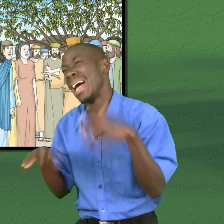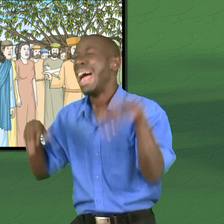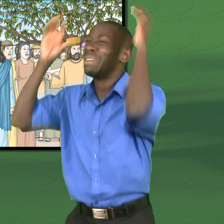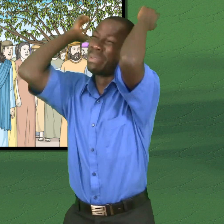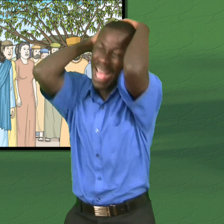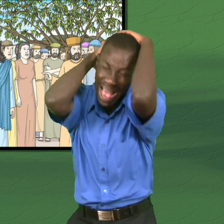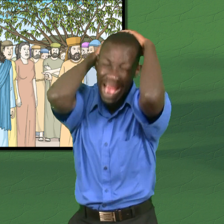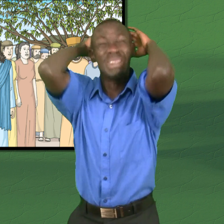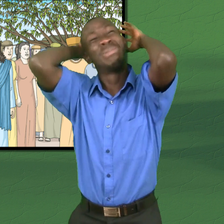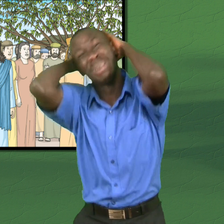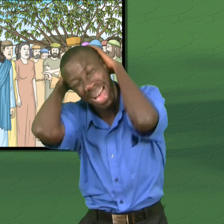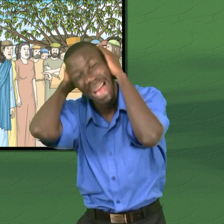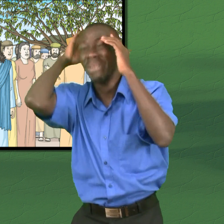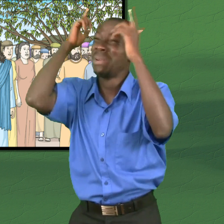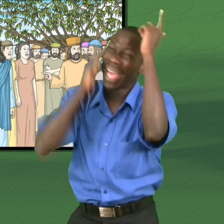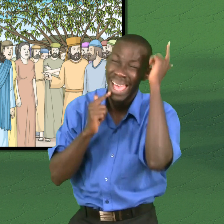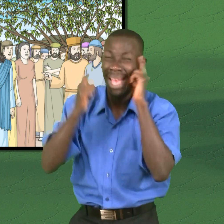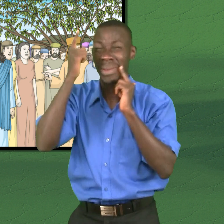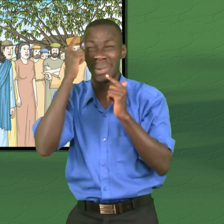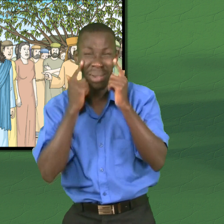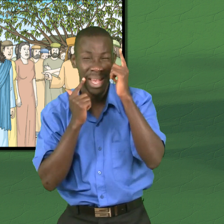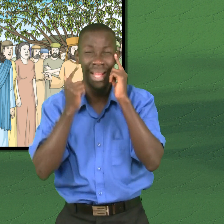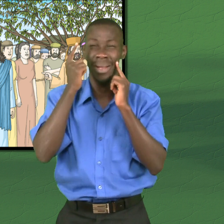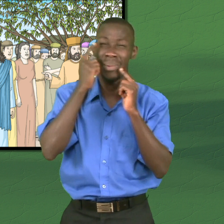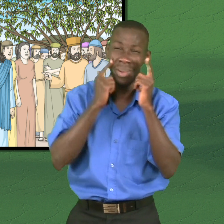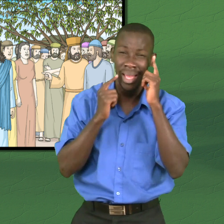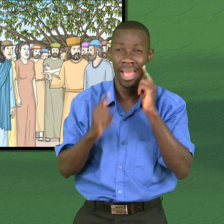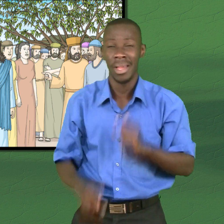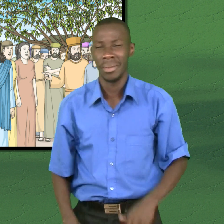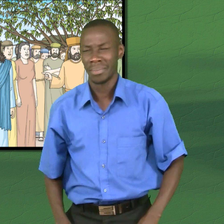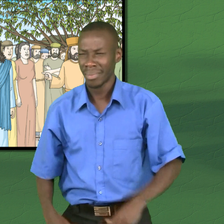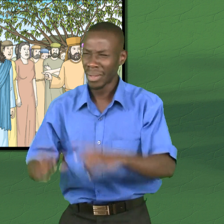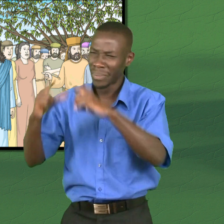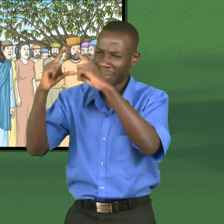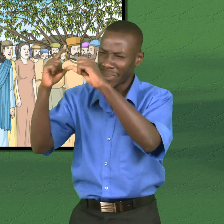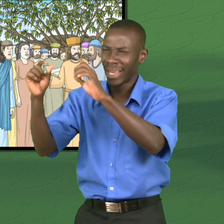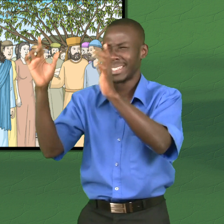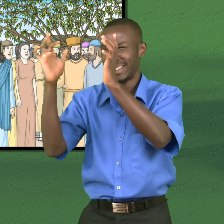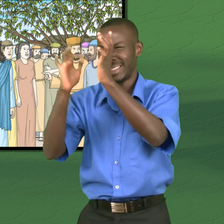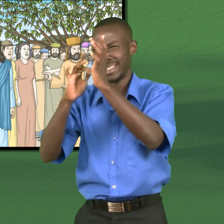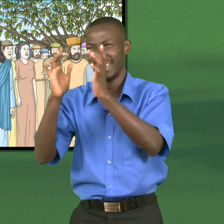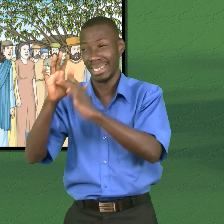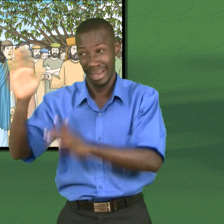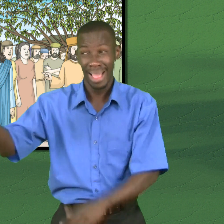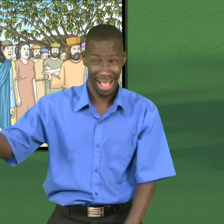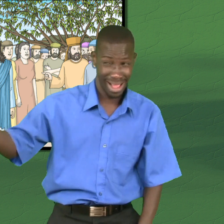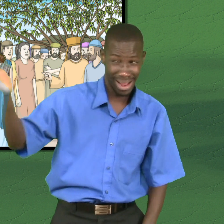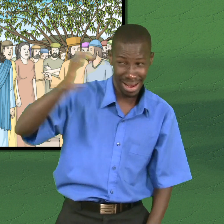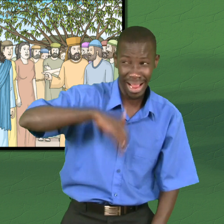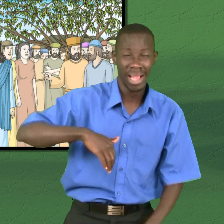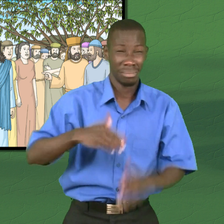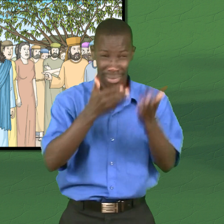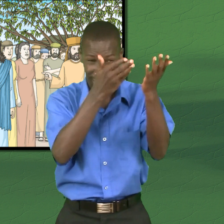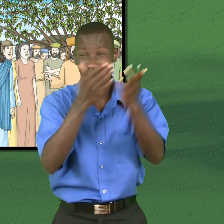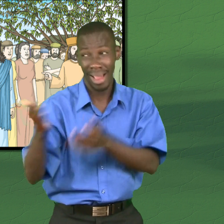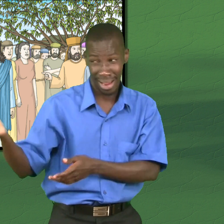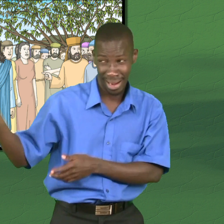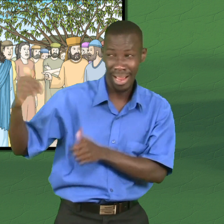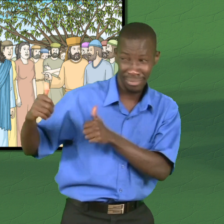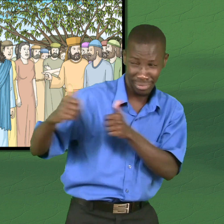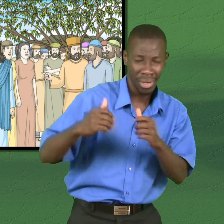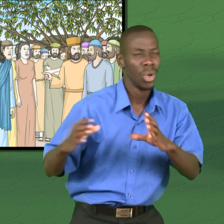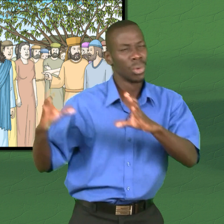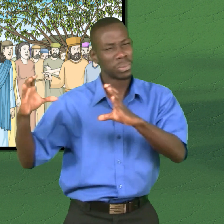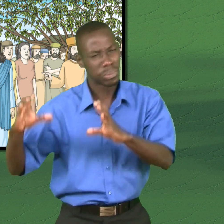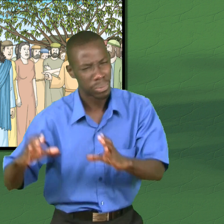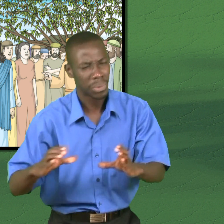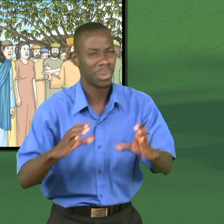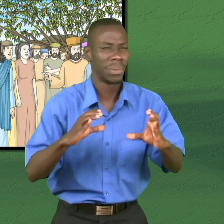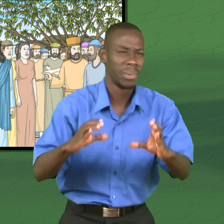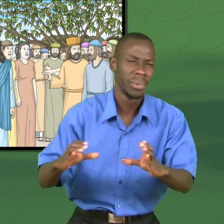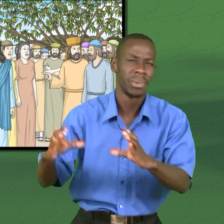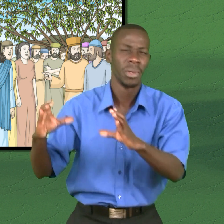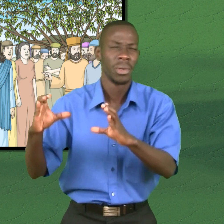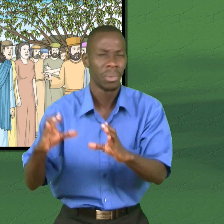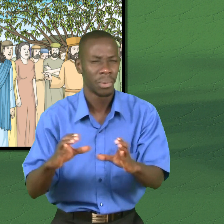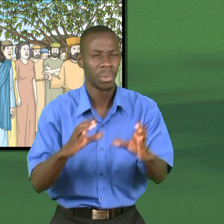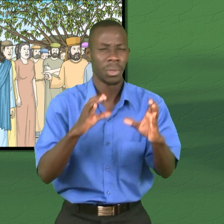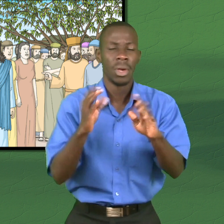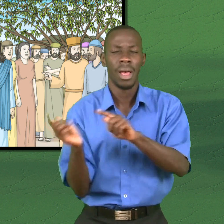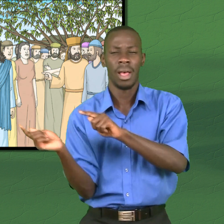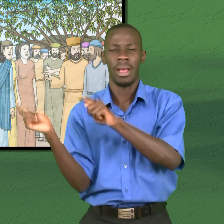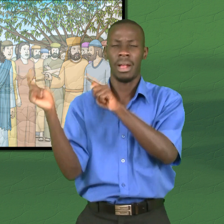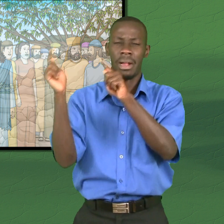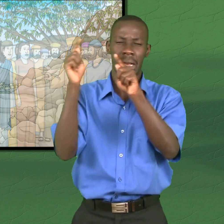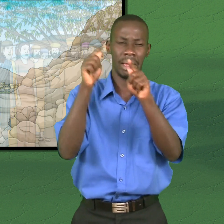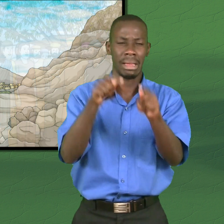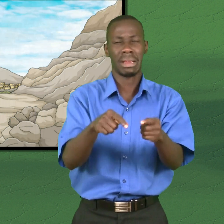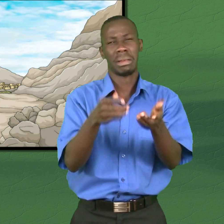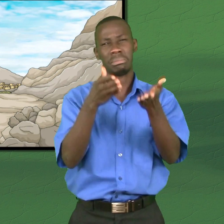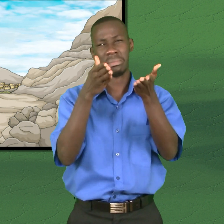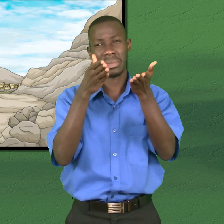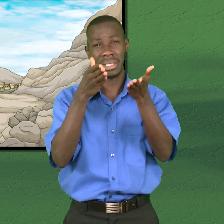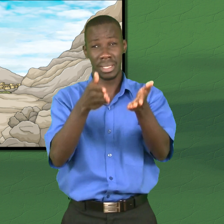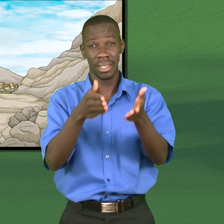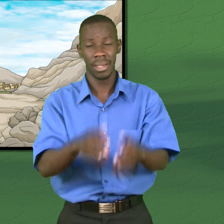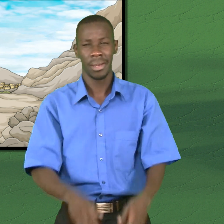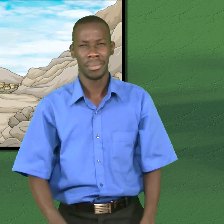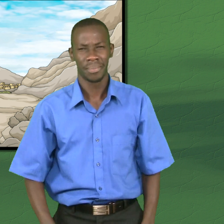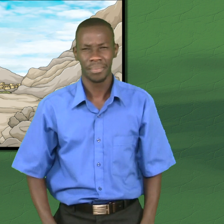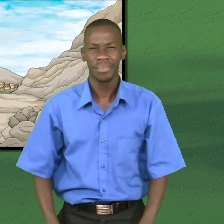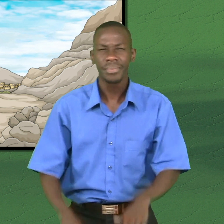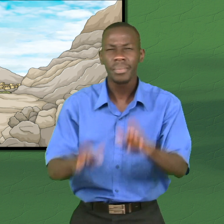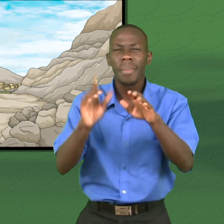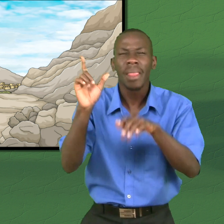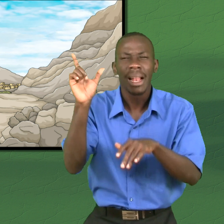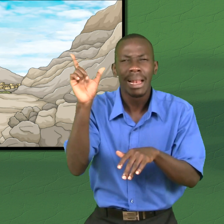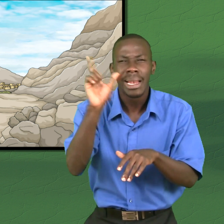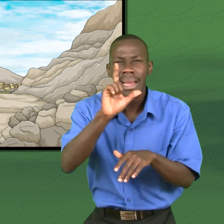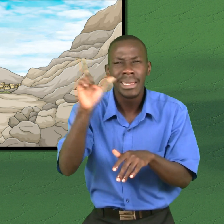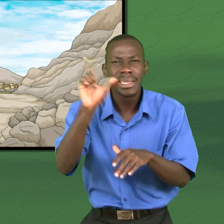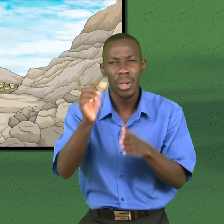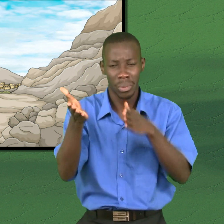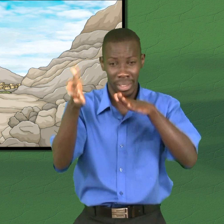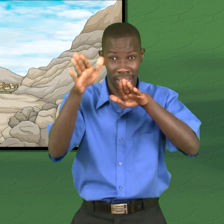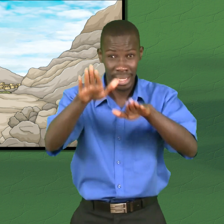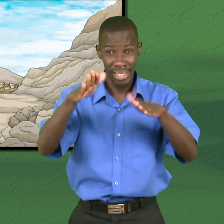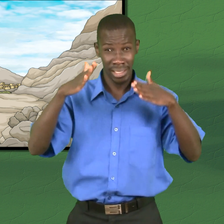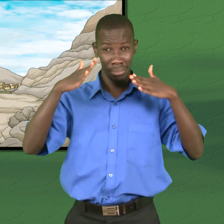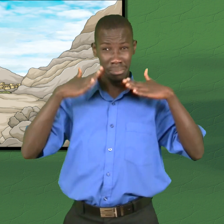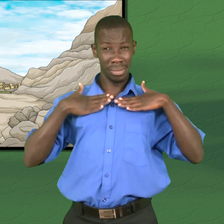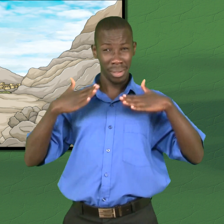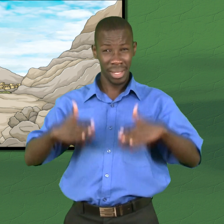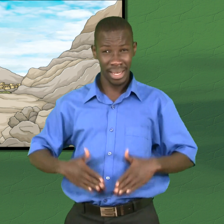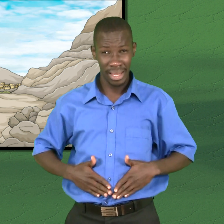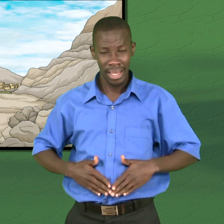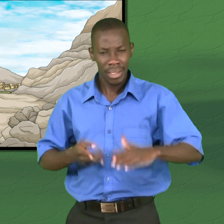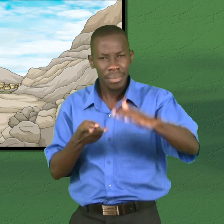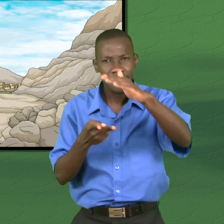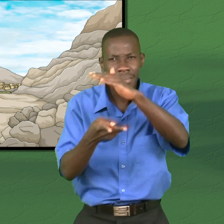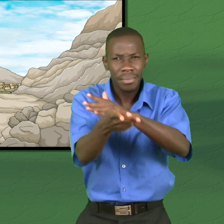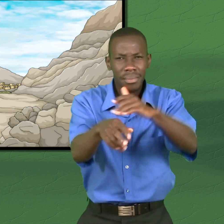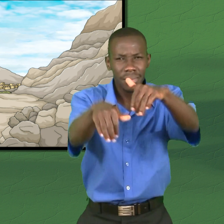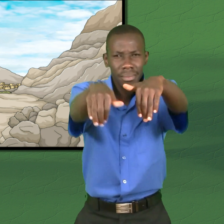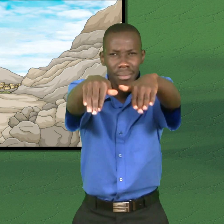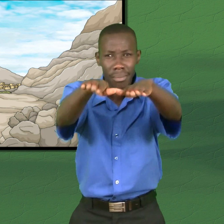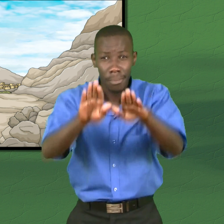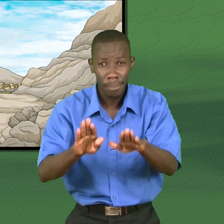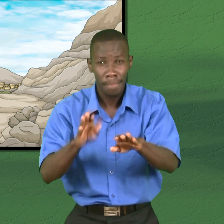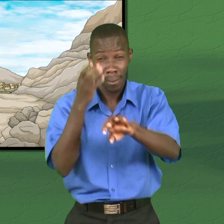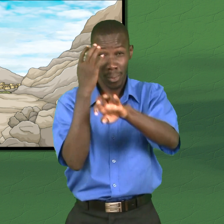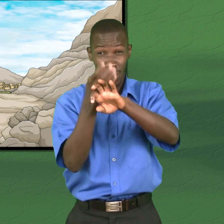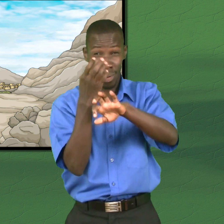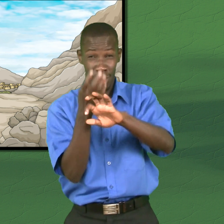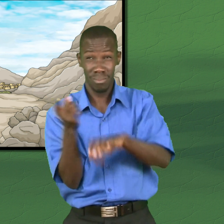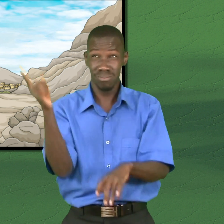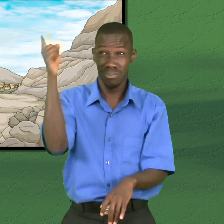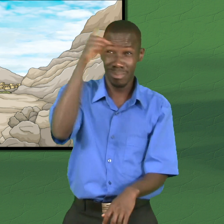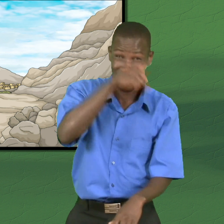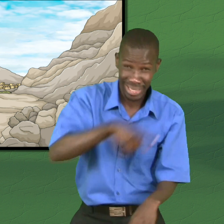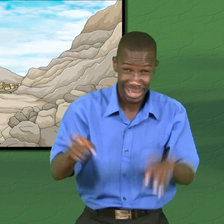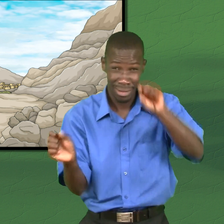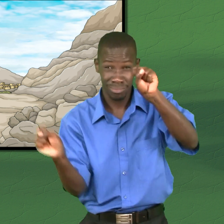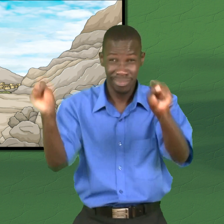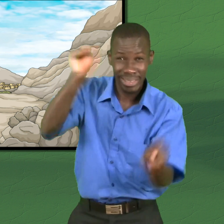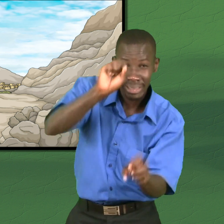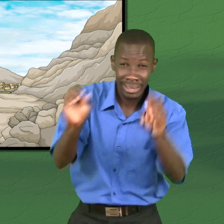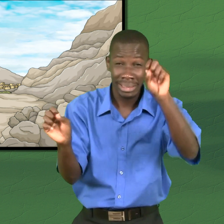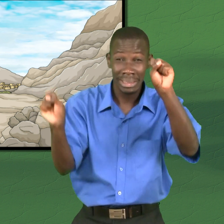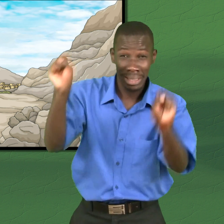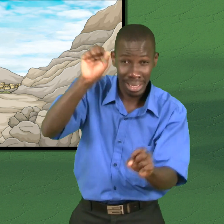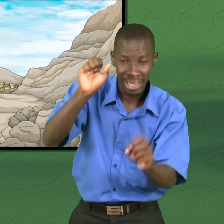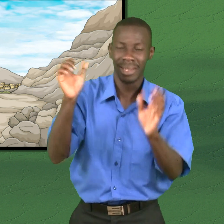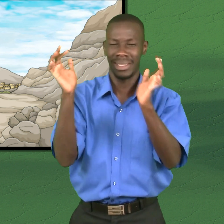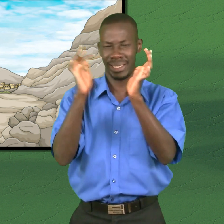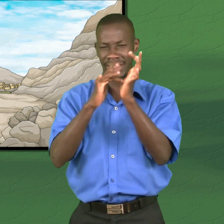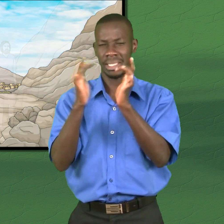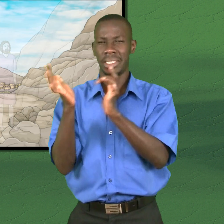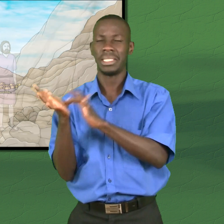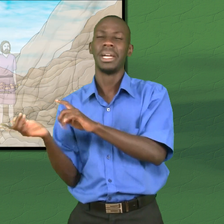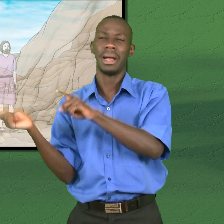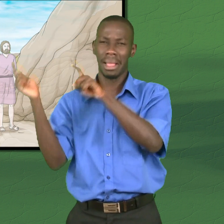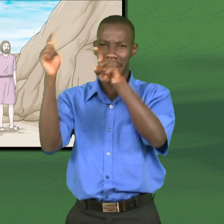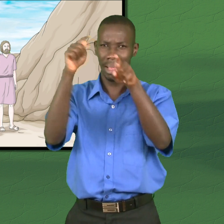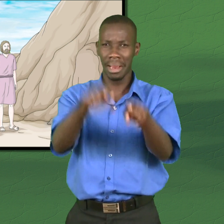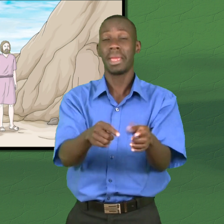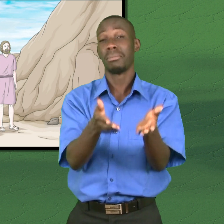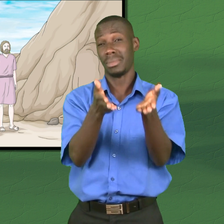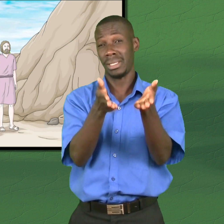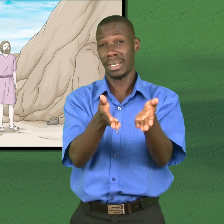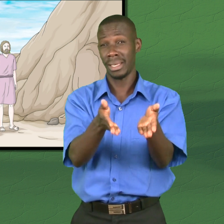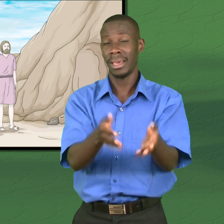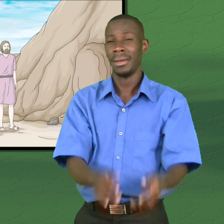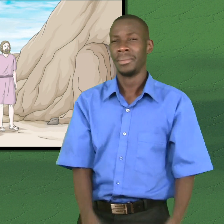Jesus, once again deeply moved, came to the tomb.